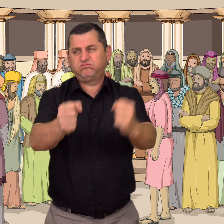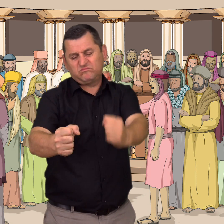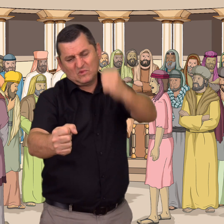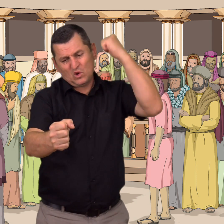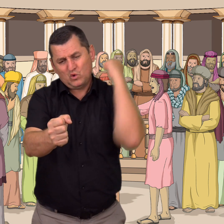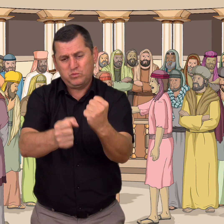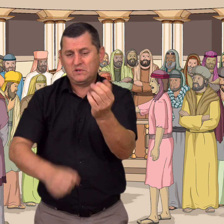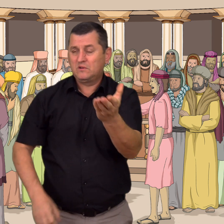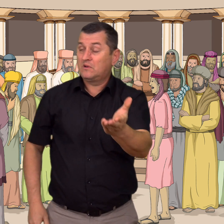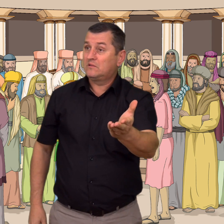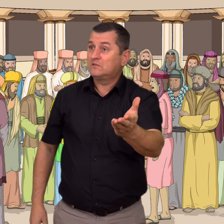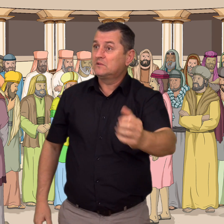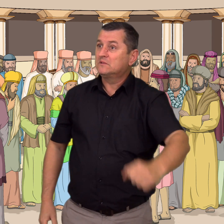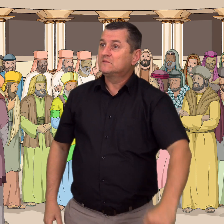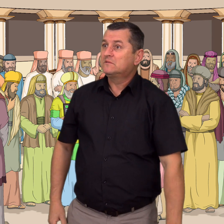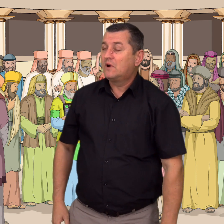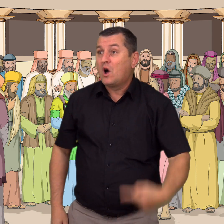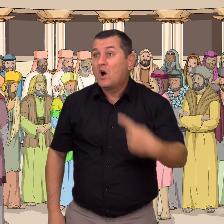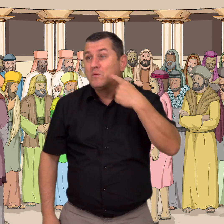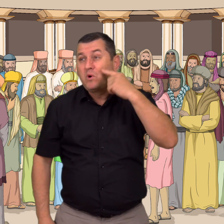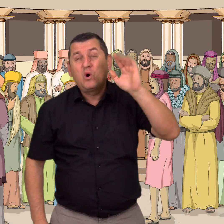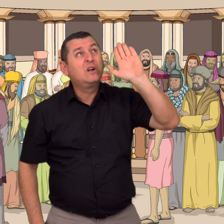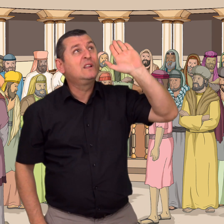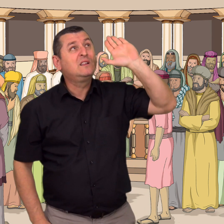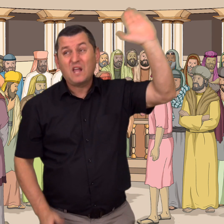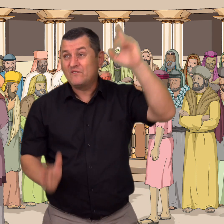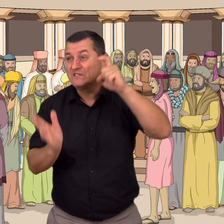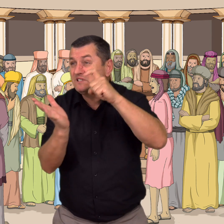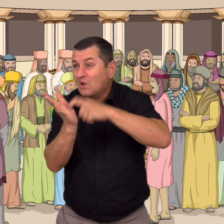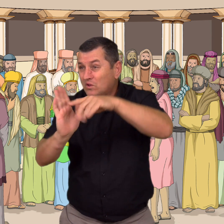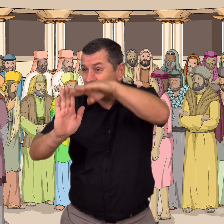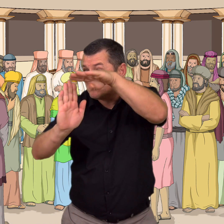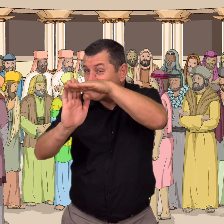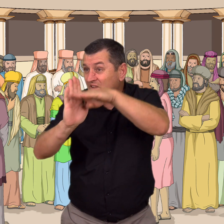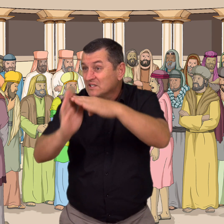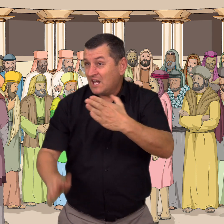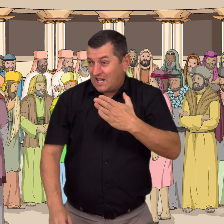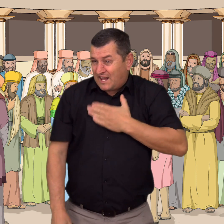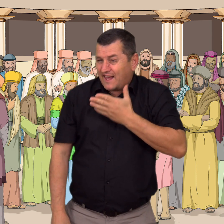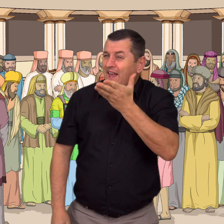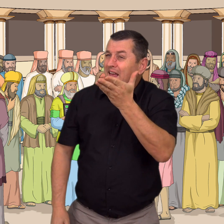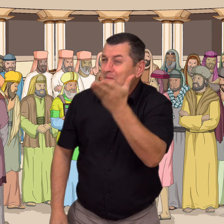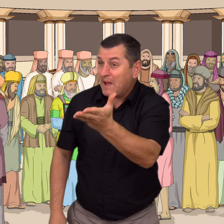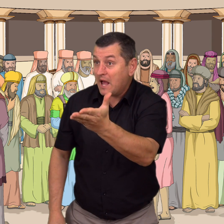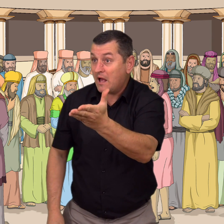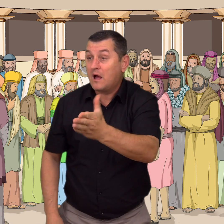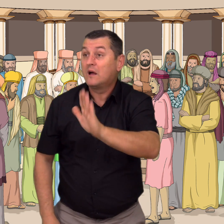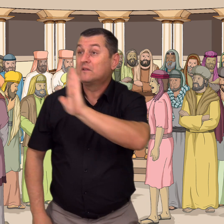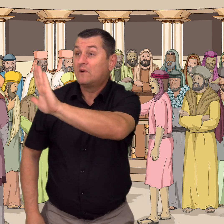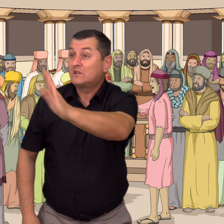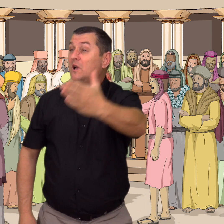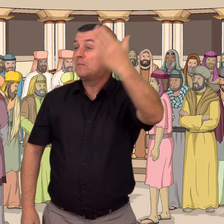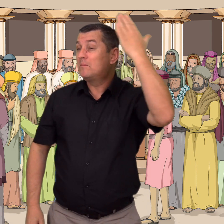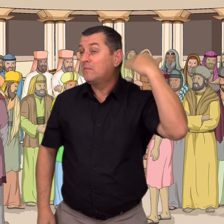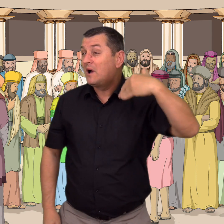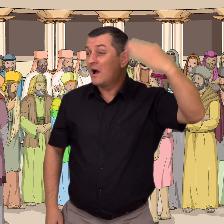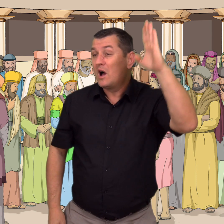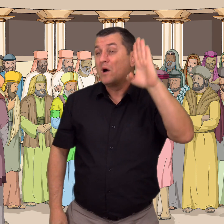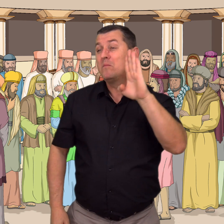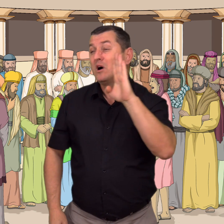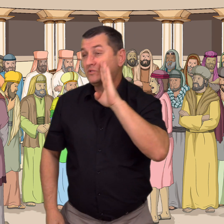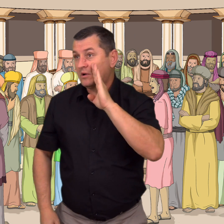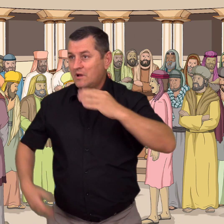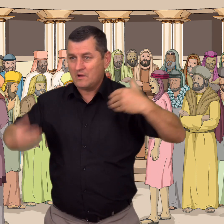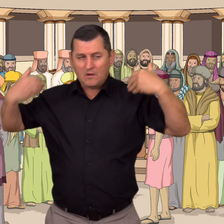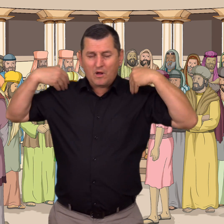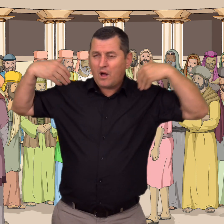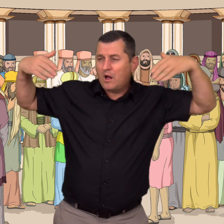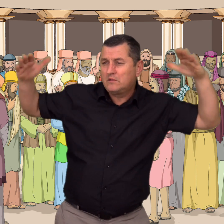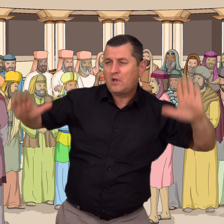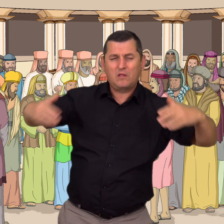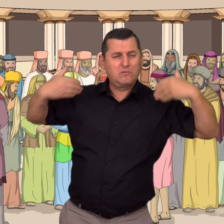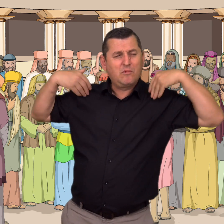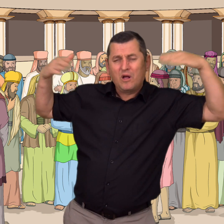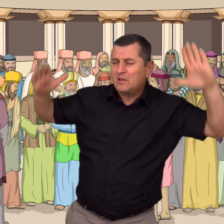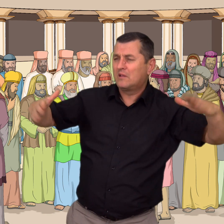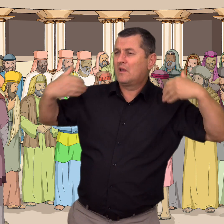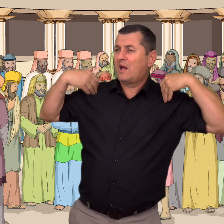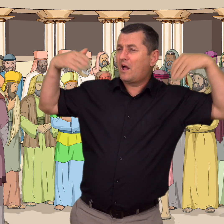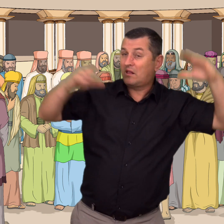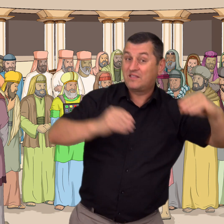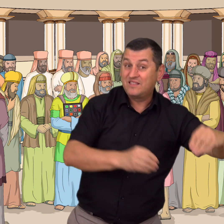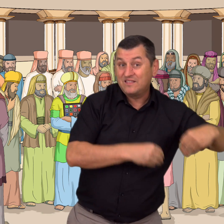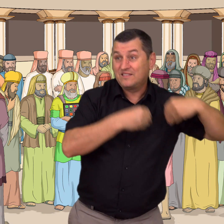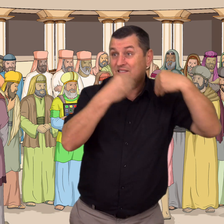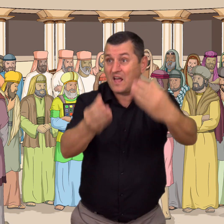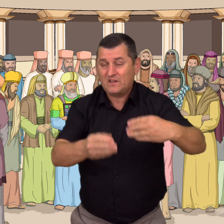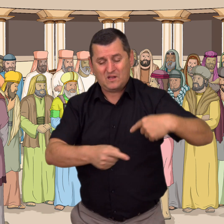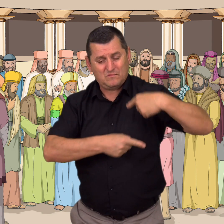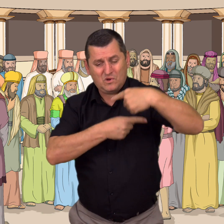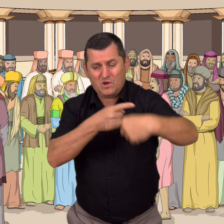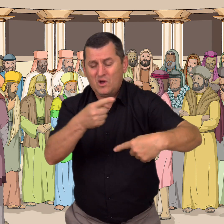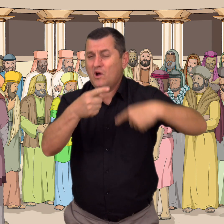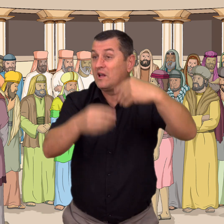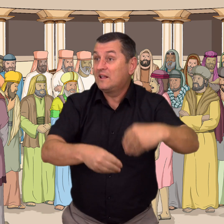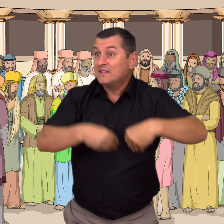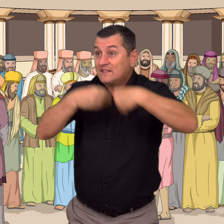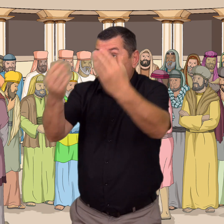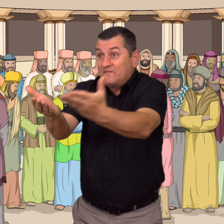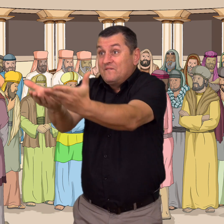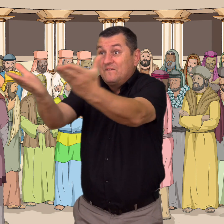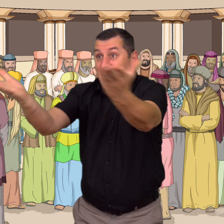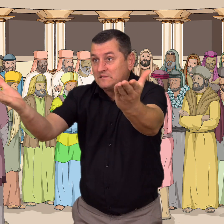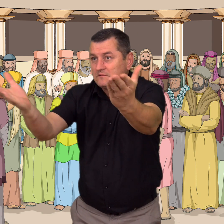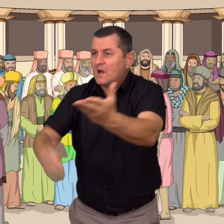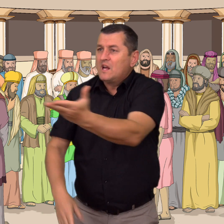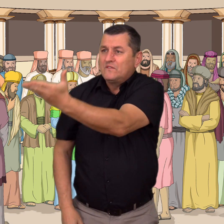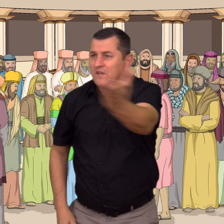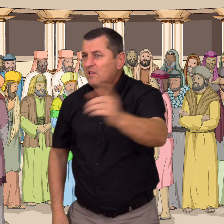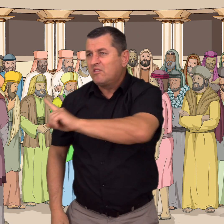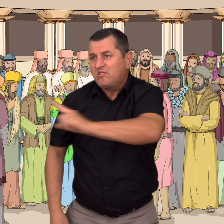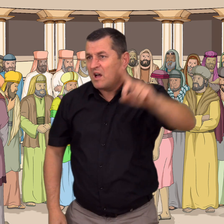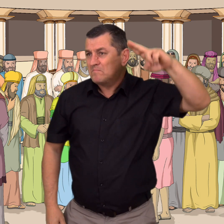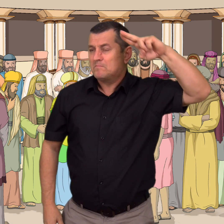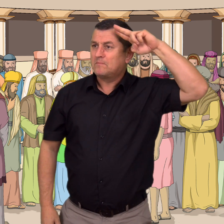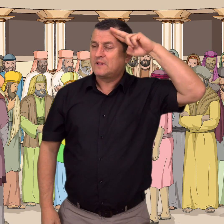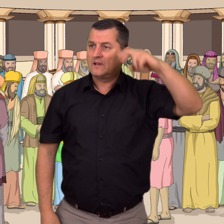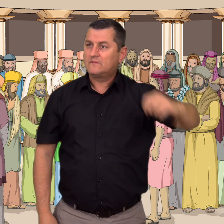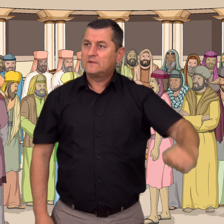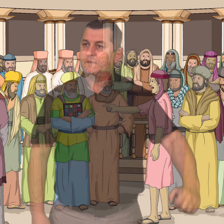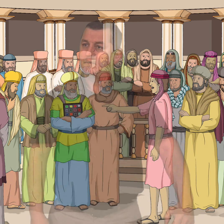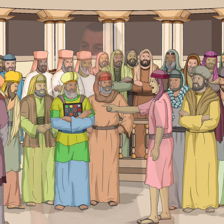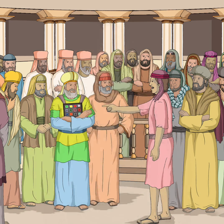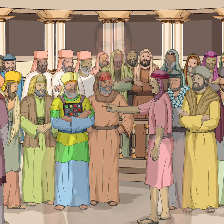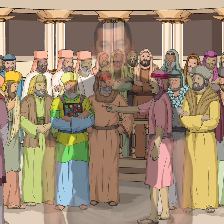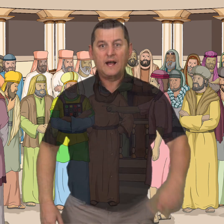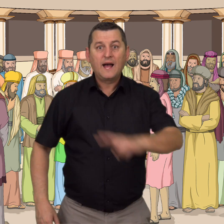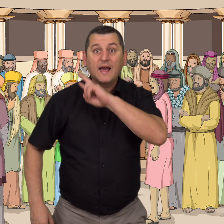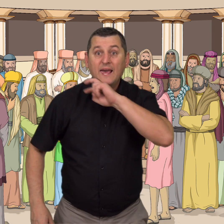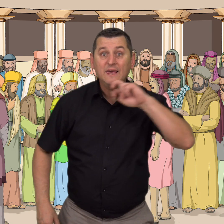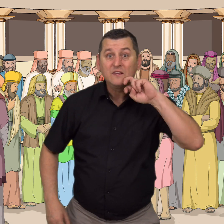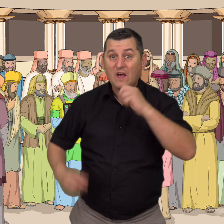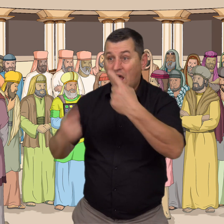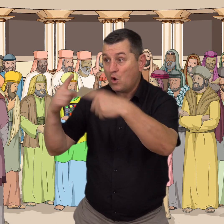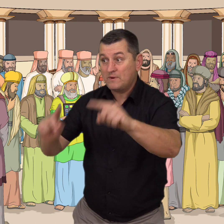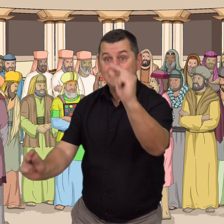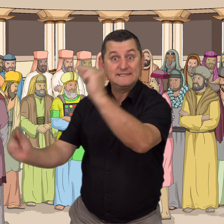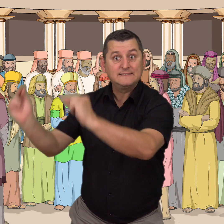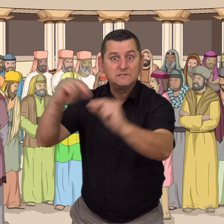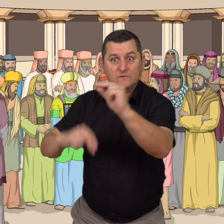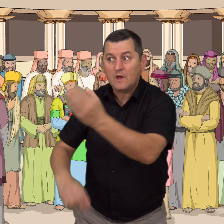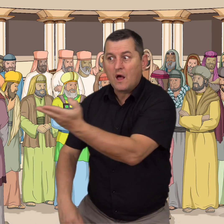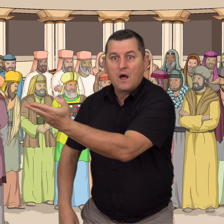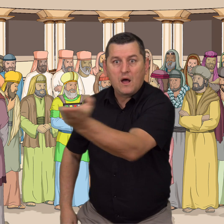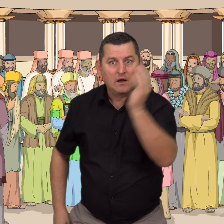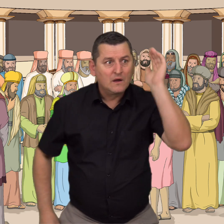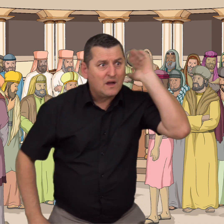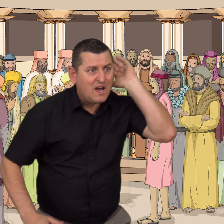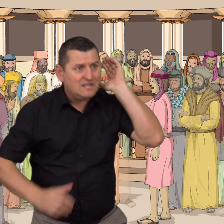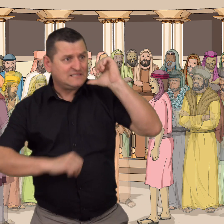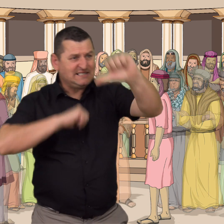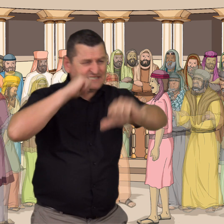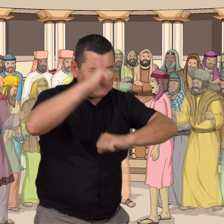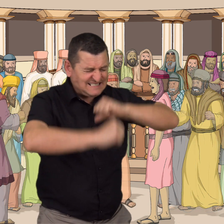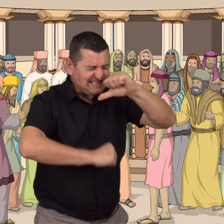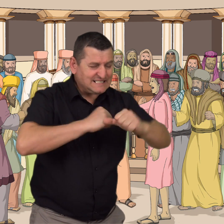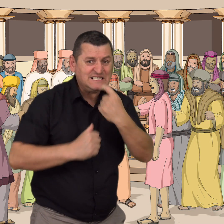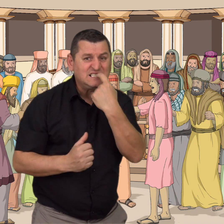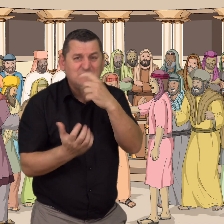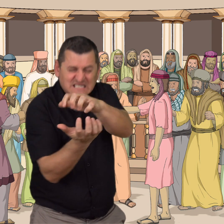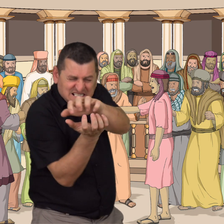And now you are His betrayers and murderers— you who received the law ordained by angels, yet have not kept it.”